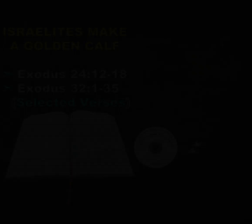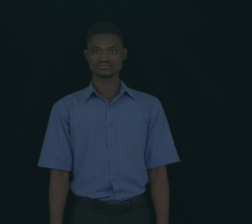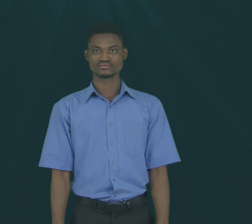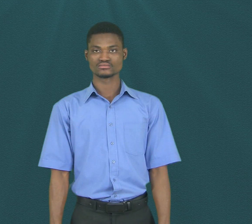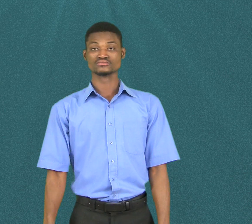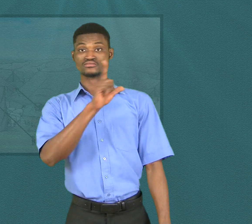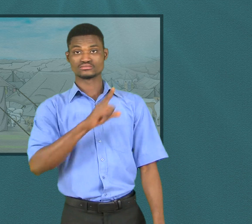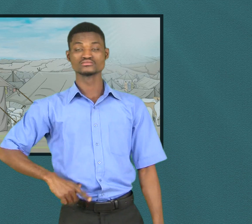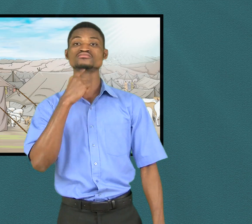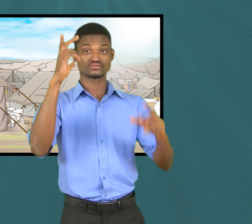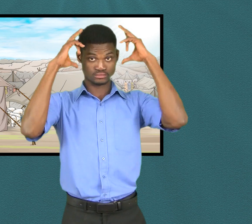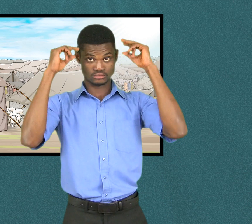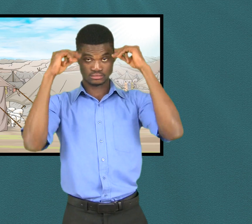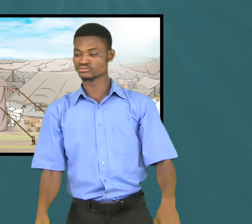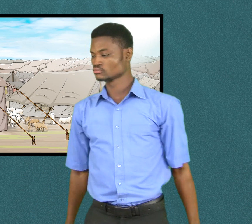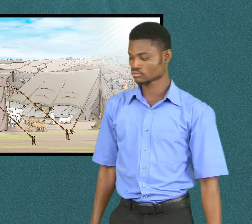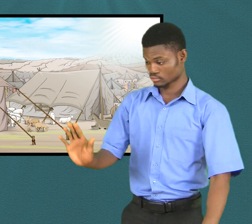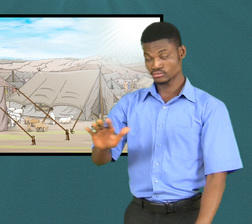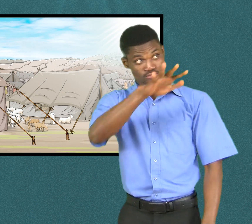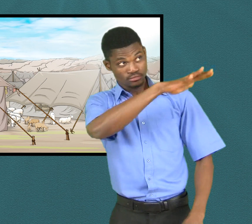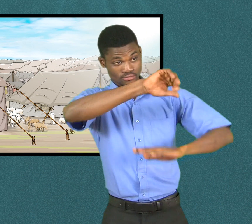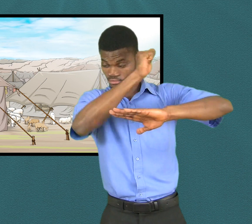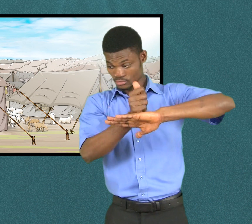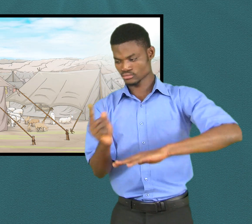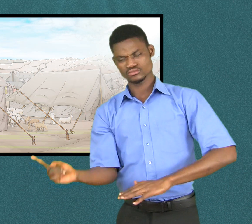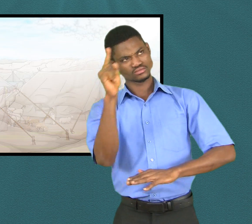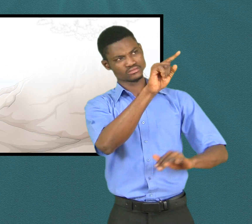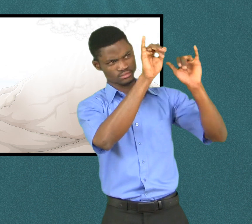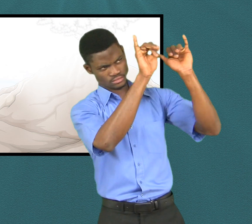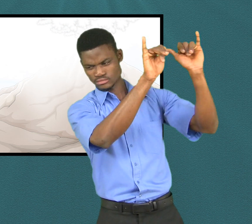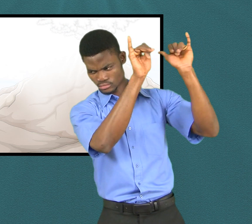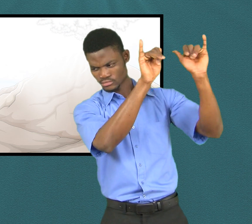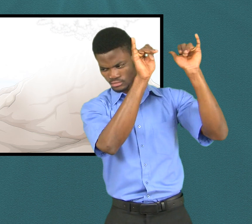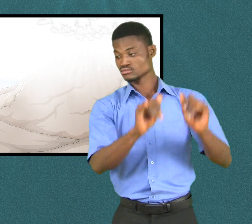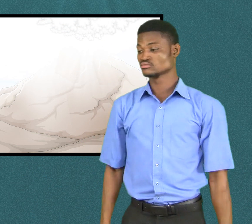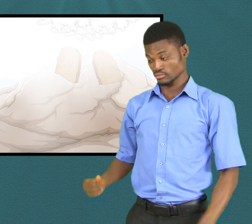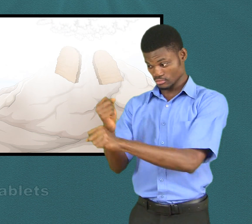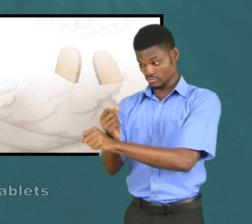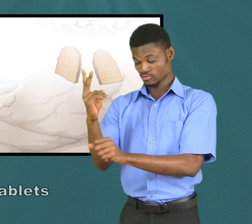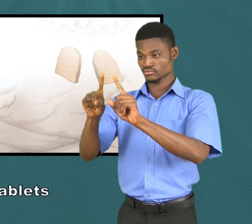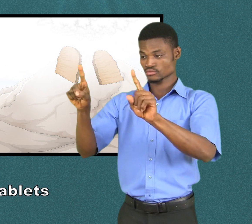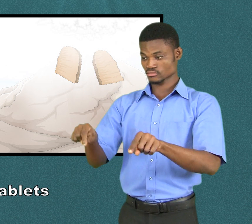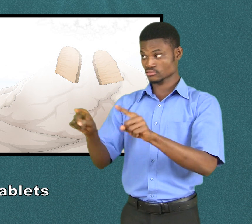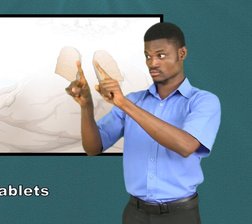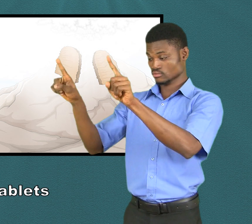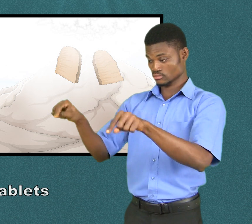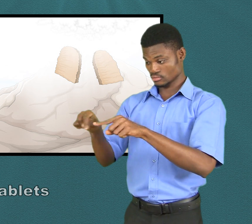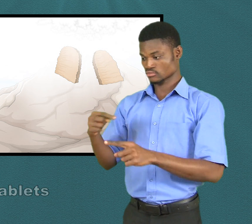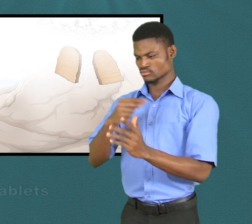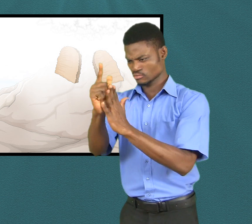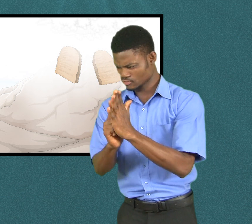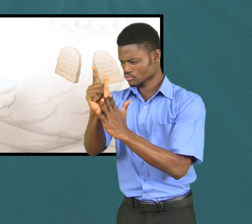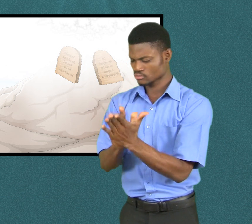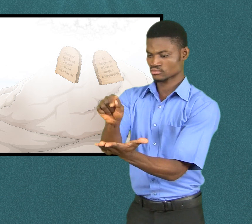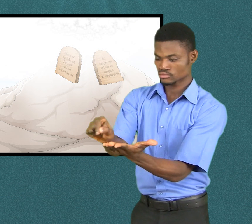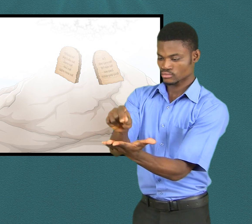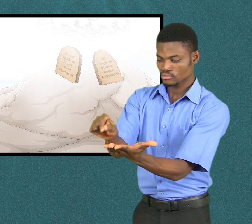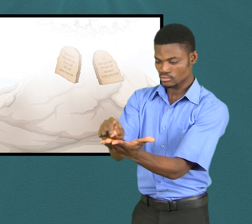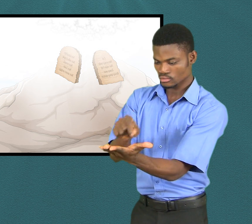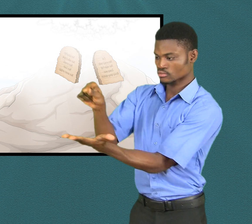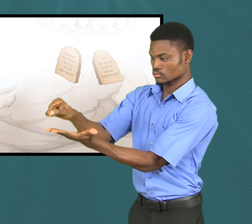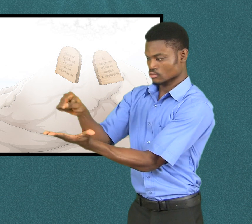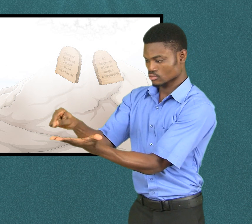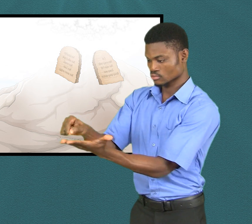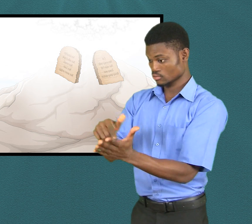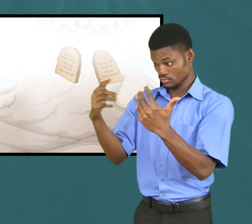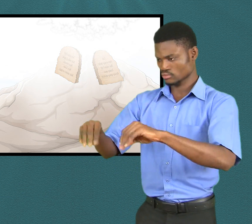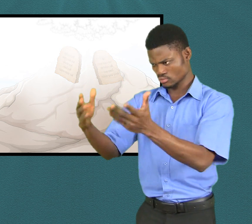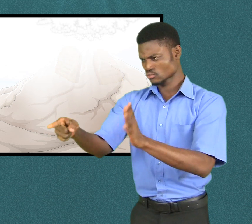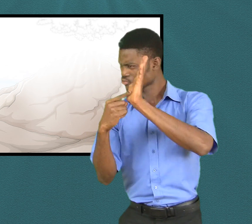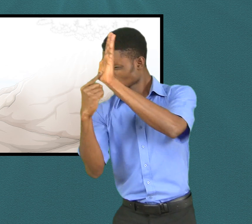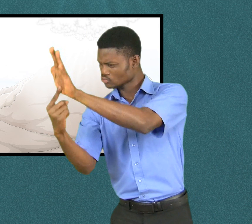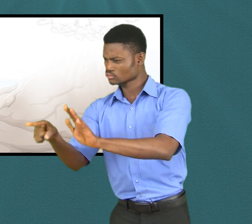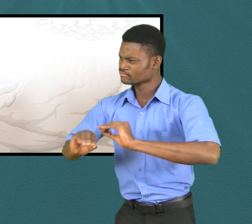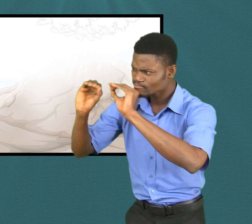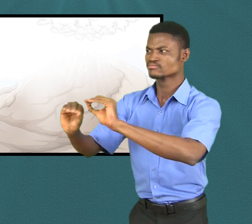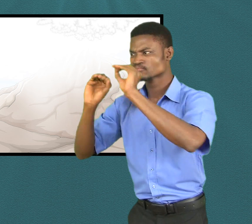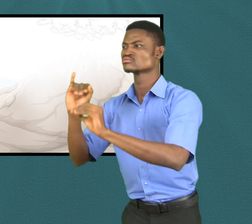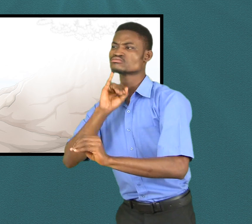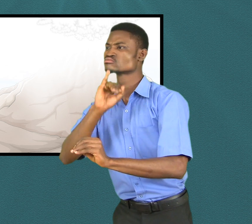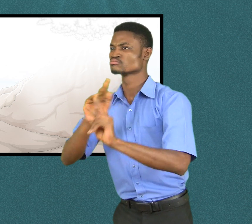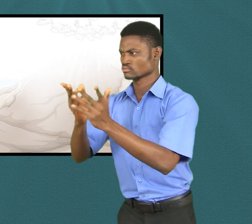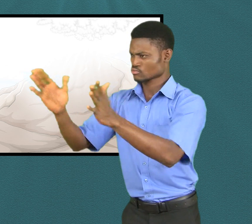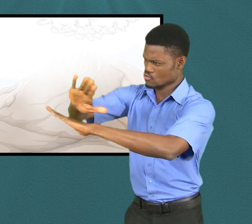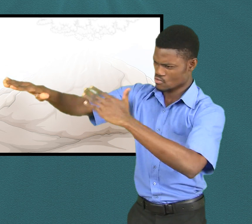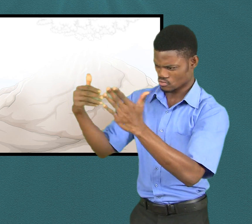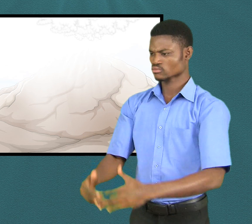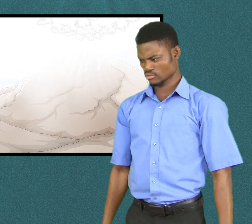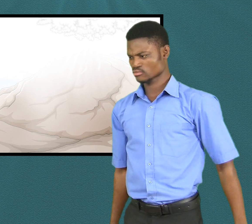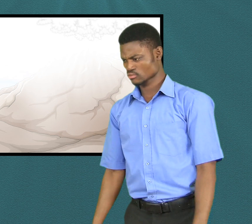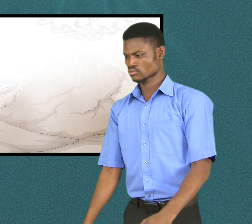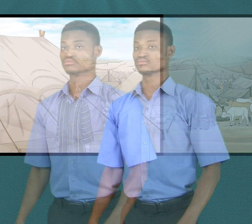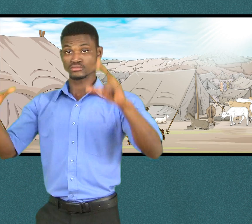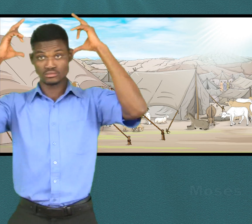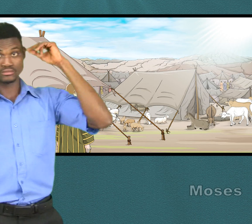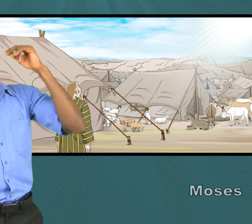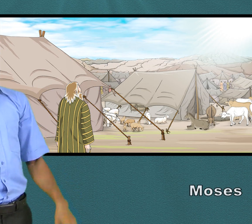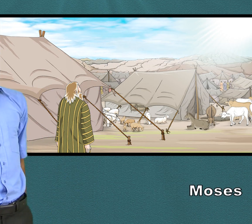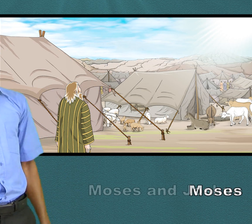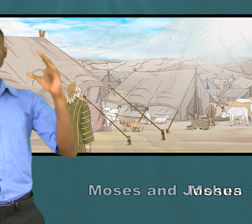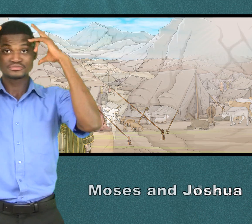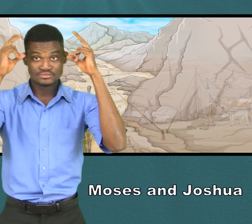Then the LORD said to Moses, “Come up to Me on the mountain and stay here, so that I may give you the tablets of stone, with the law and commandments I have written for their instruction.”